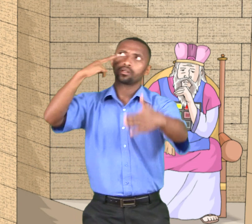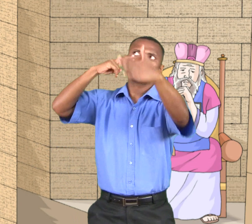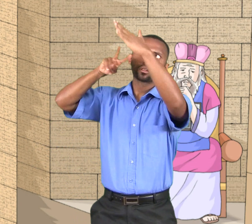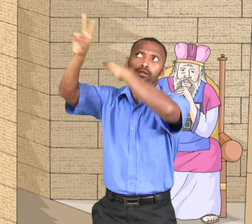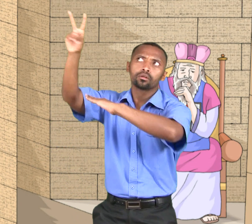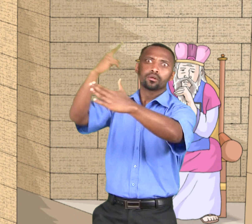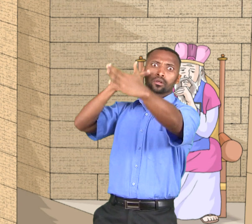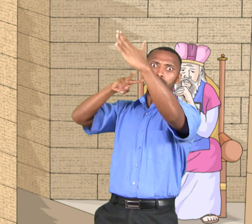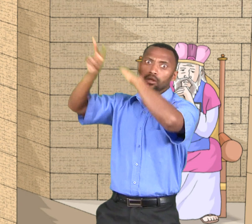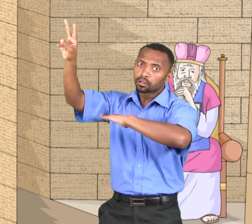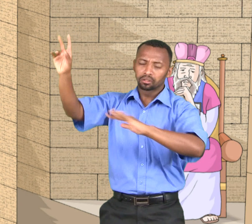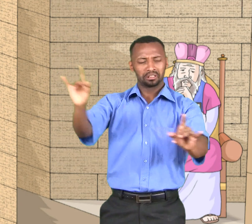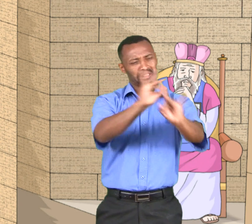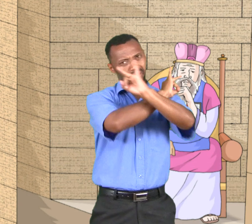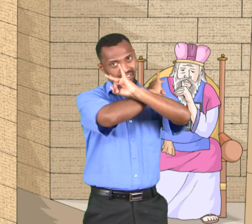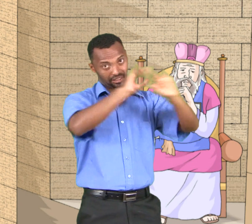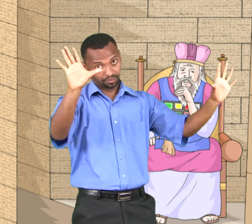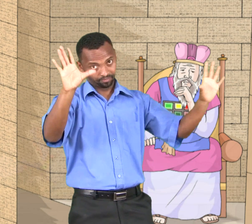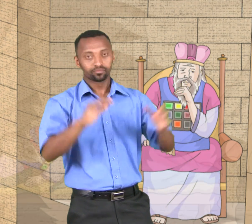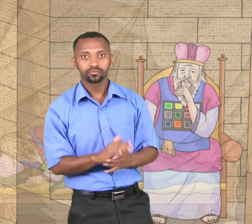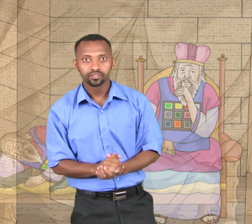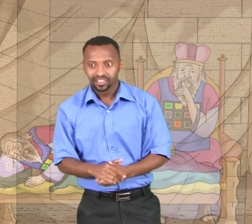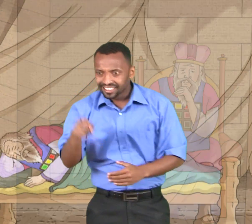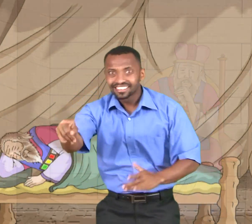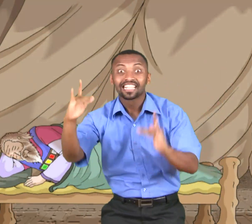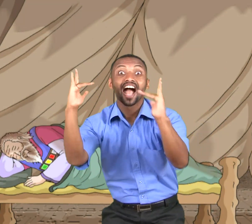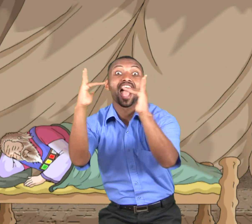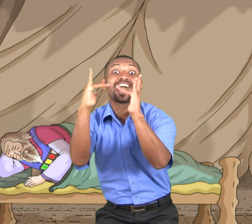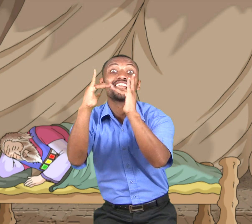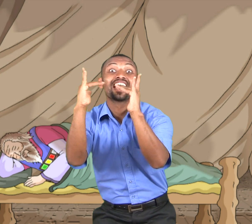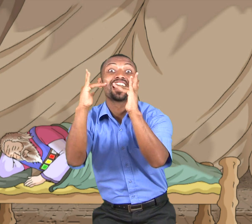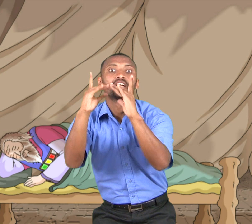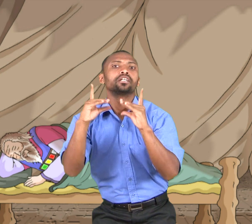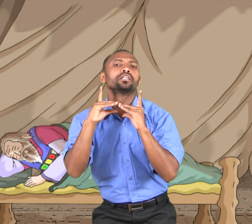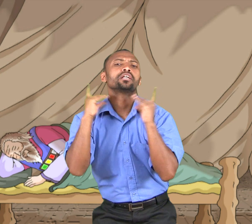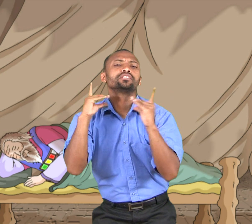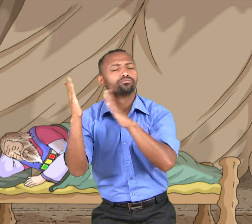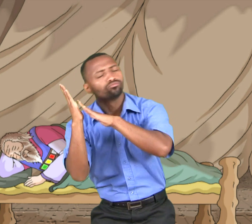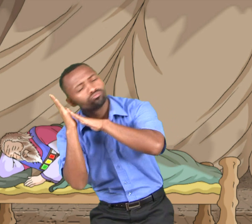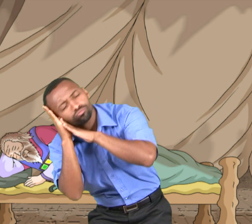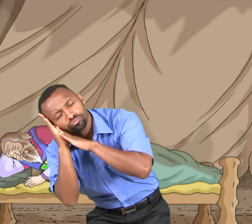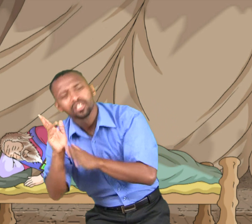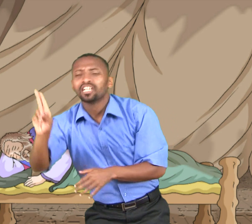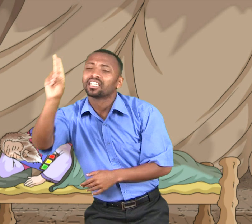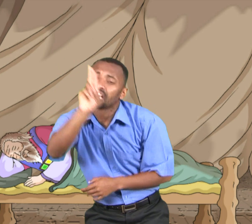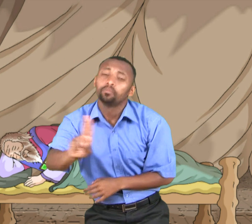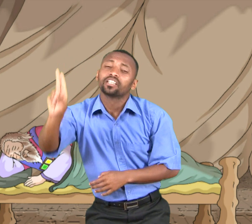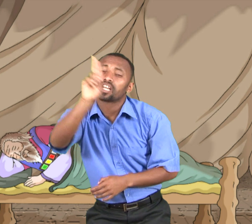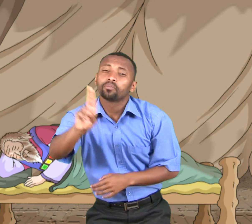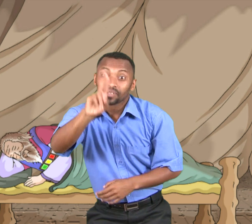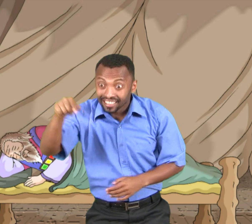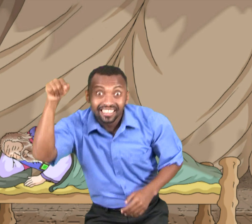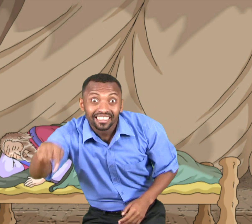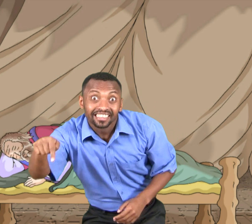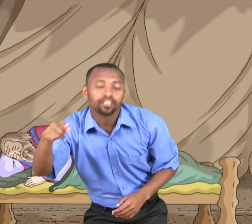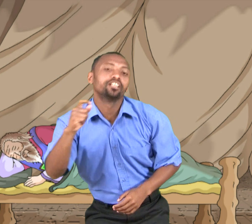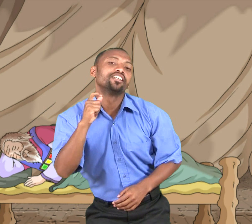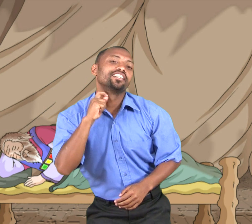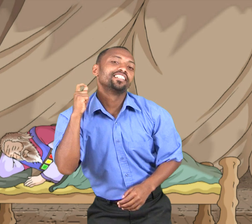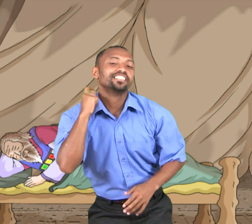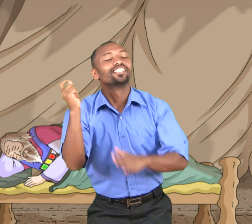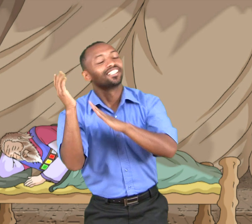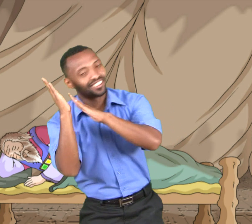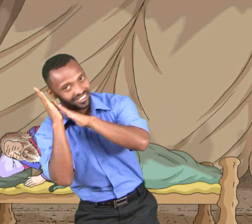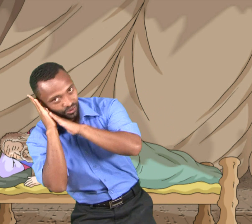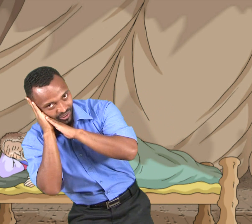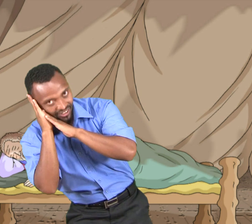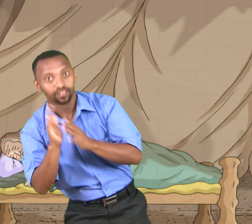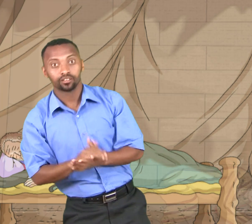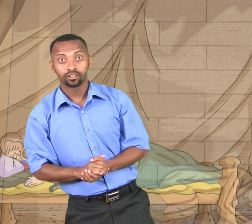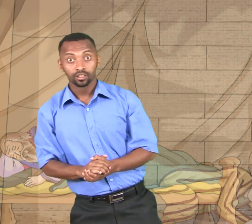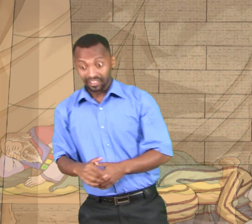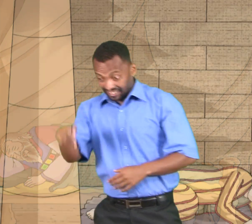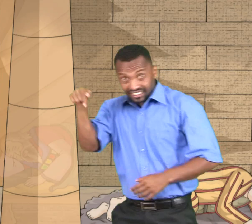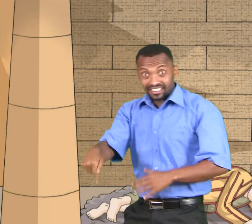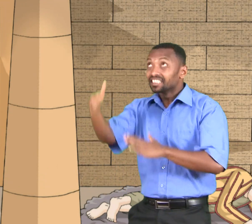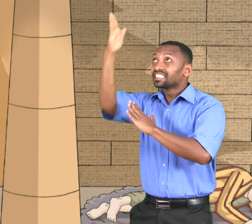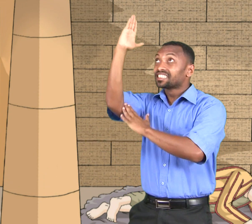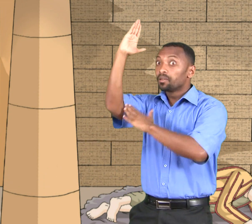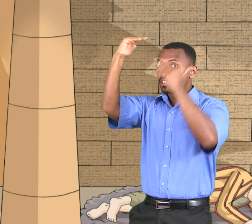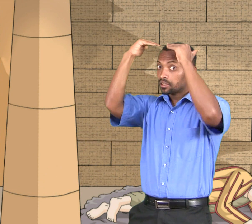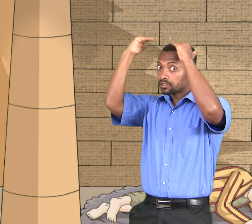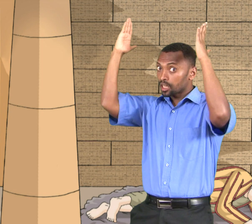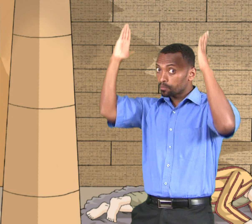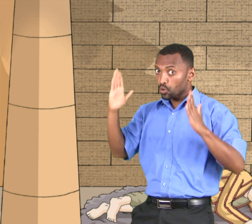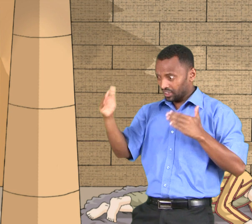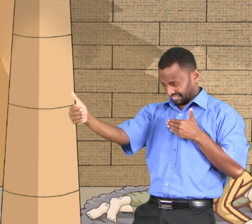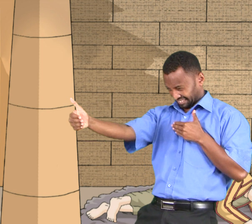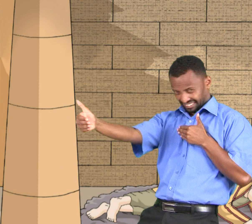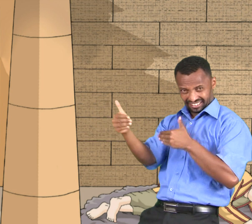And at that time Eli, whose eyesight had grown so dim that he could not see, was lying in his room.